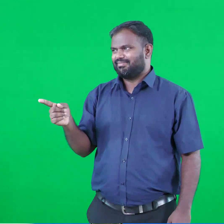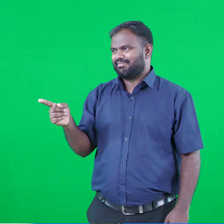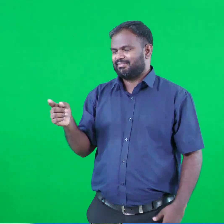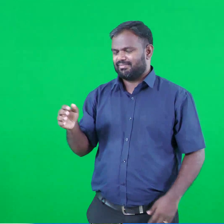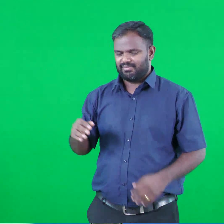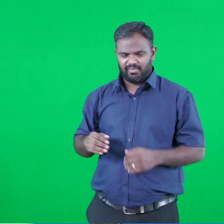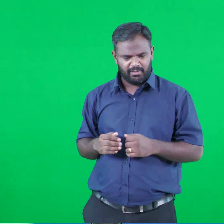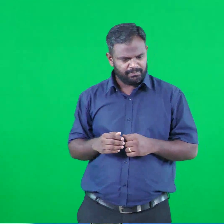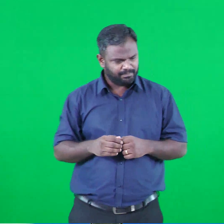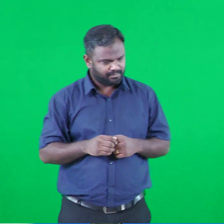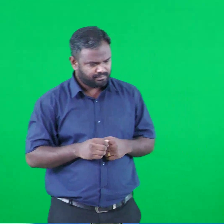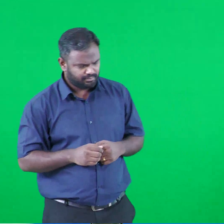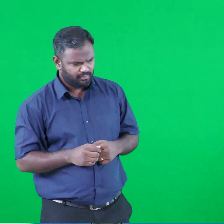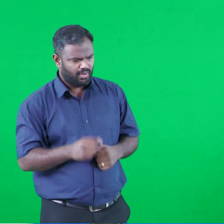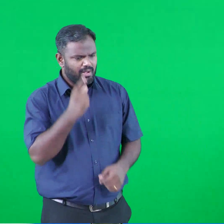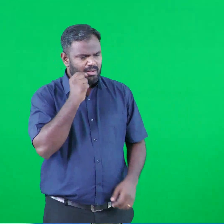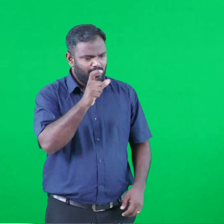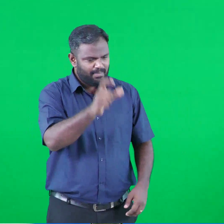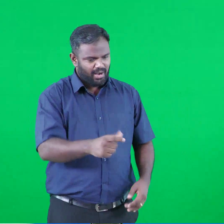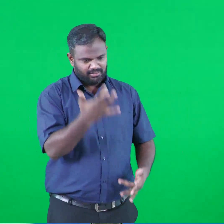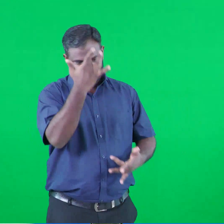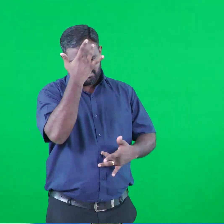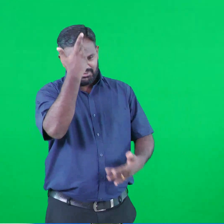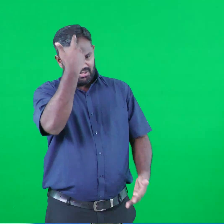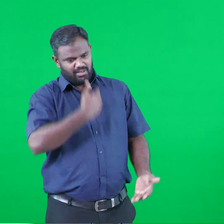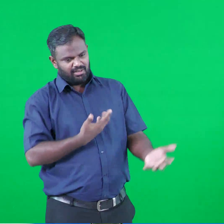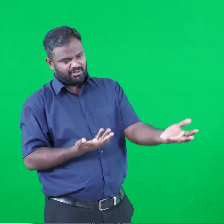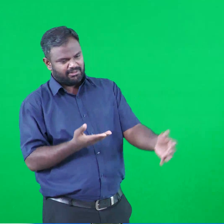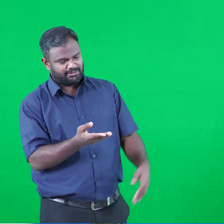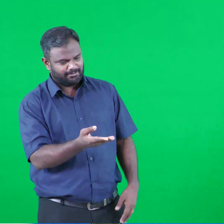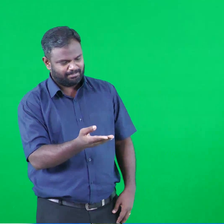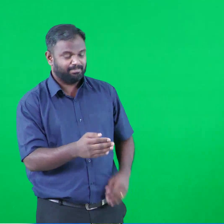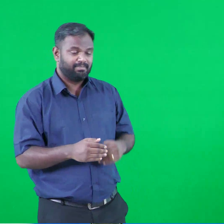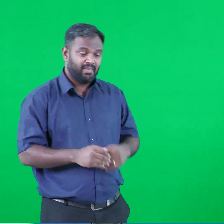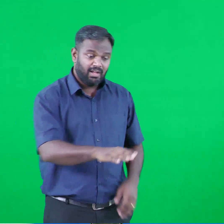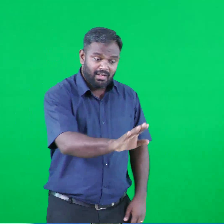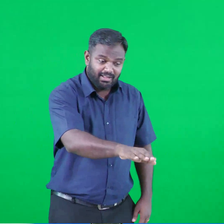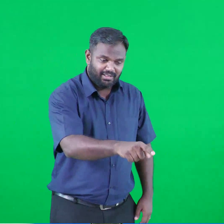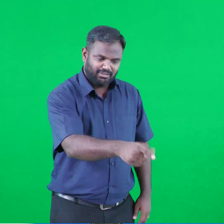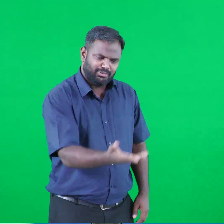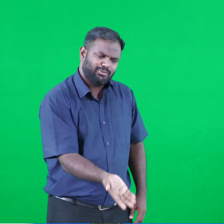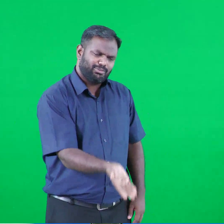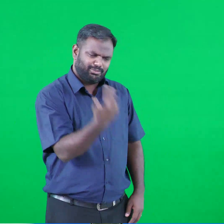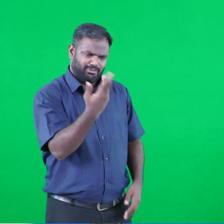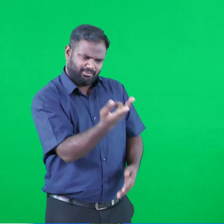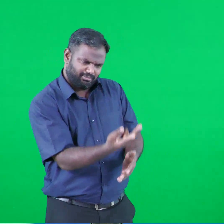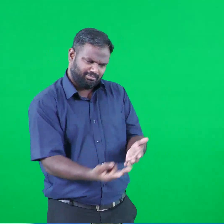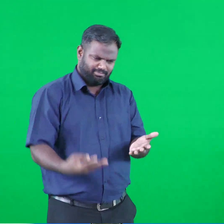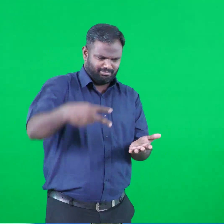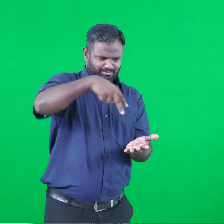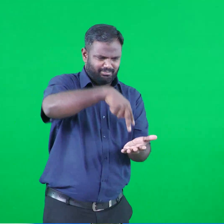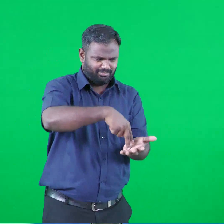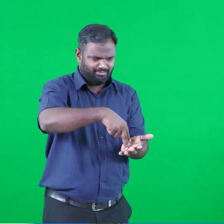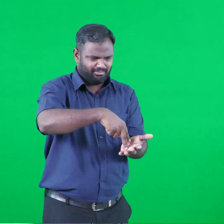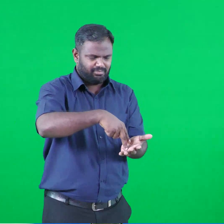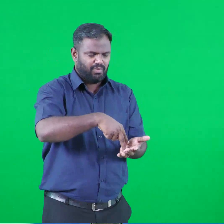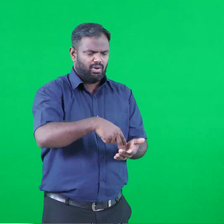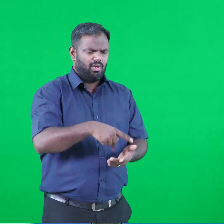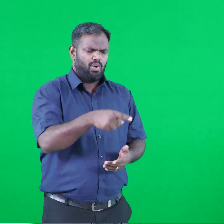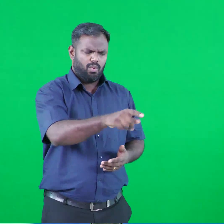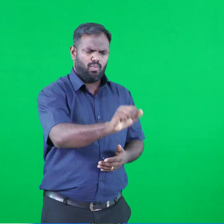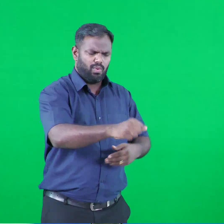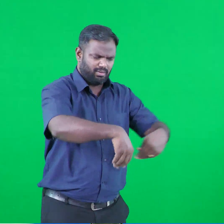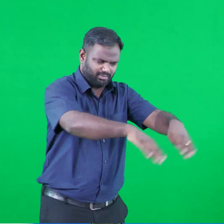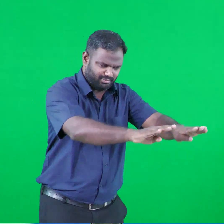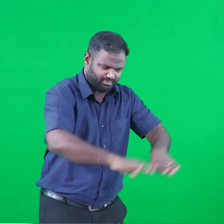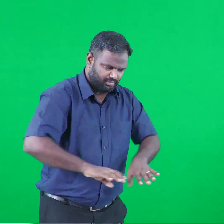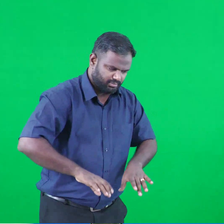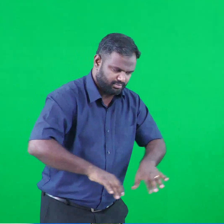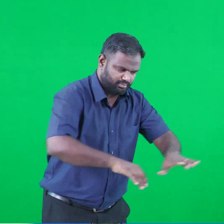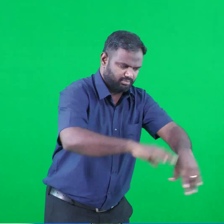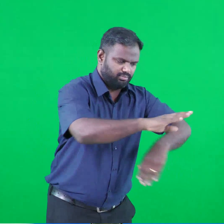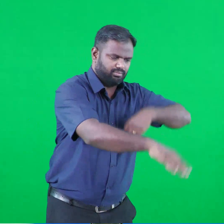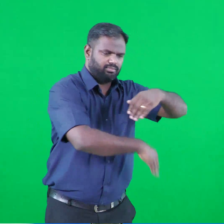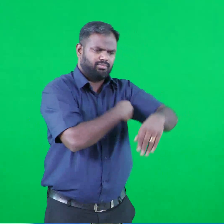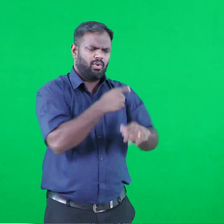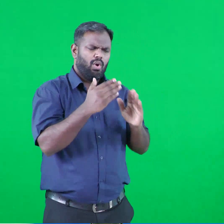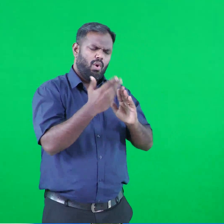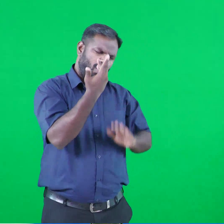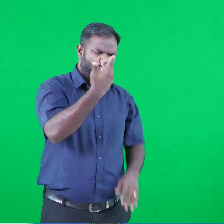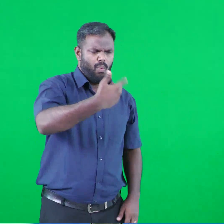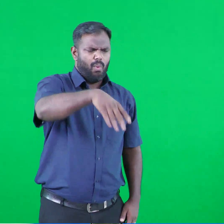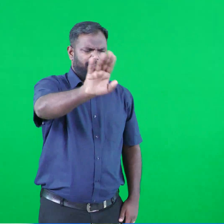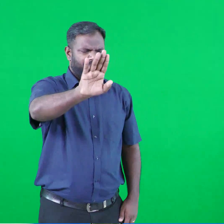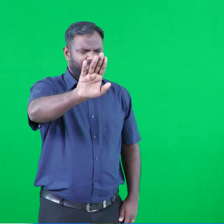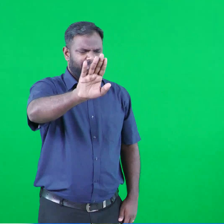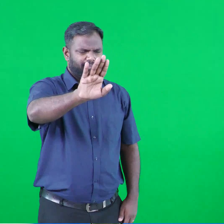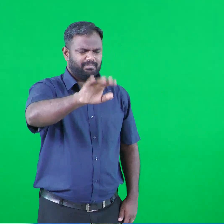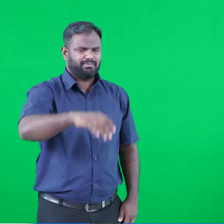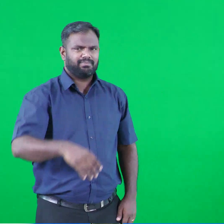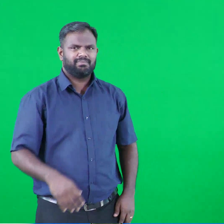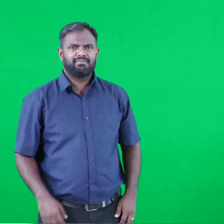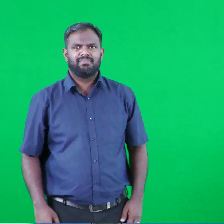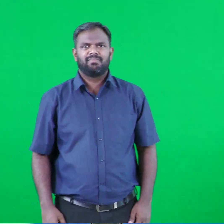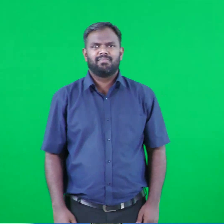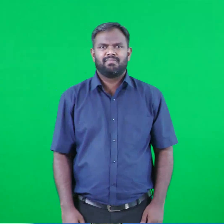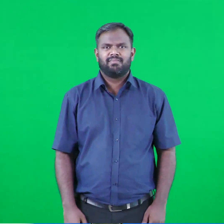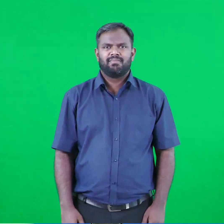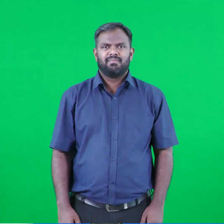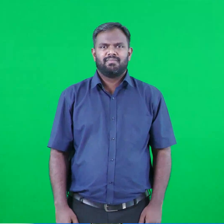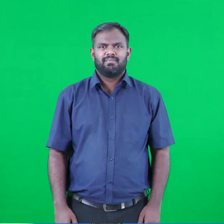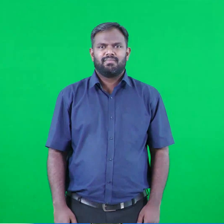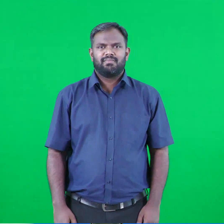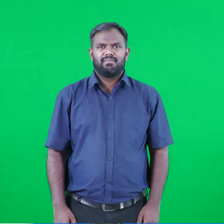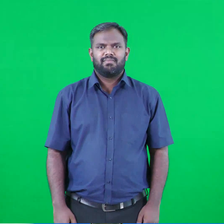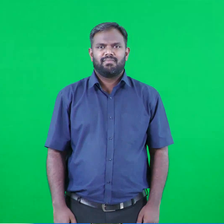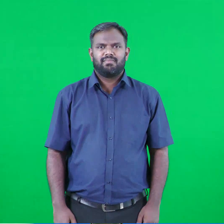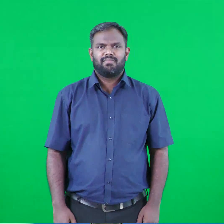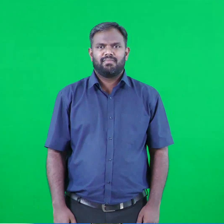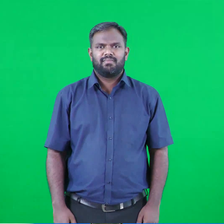He said to the paralytic, "I tell you, get up, pick up your mat, and go home."